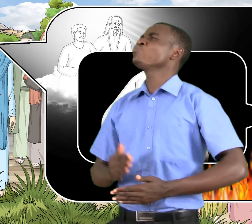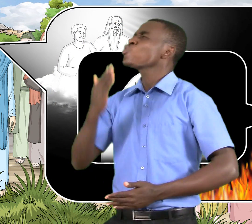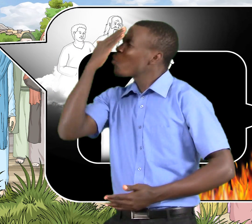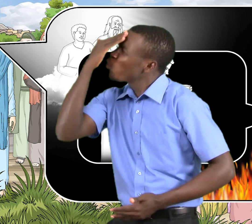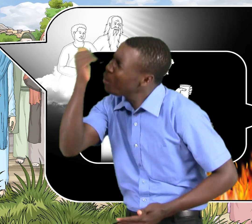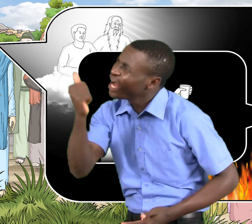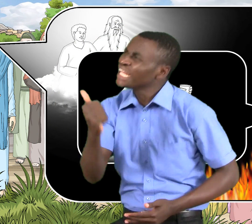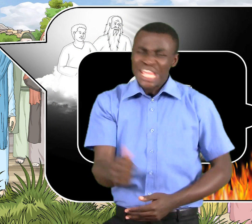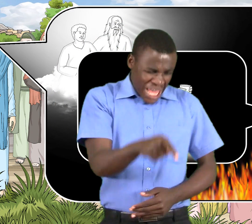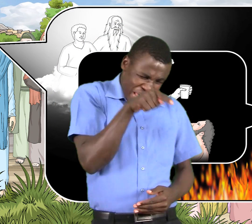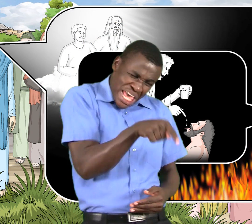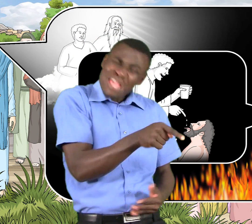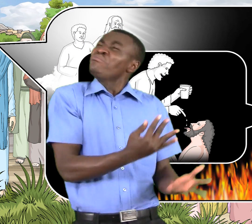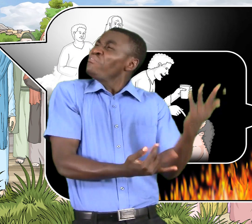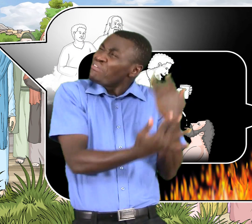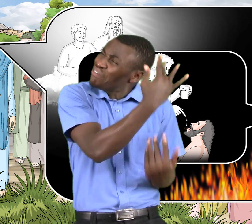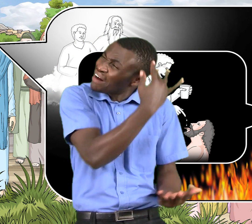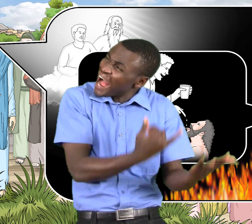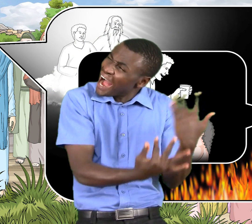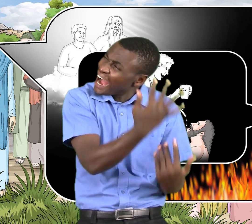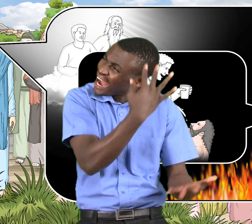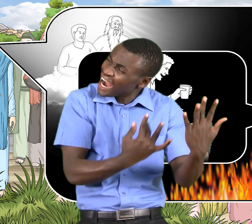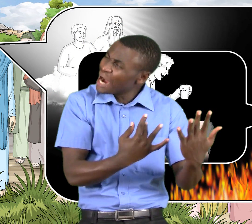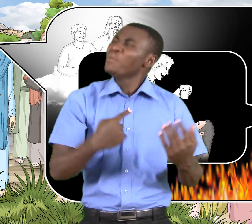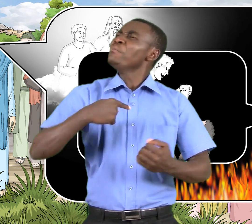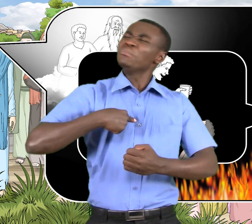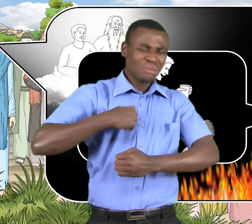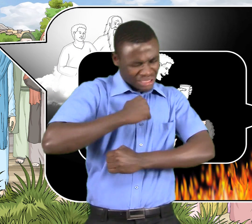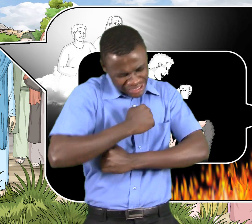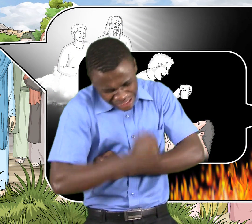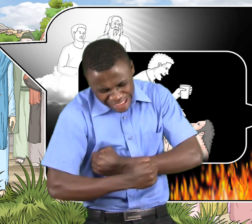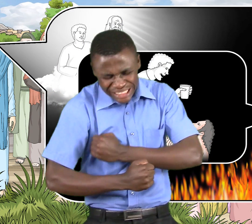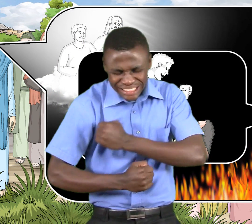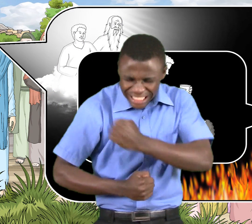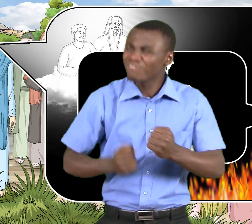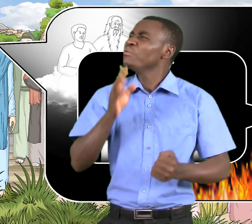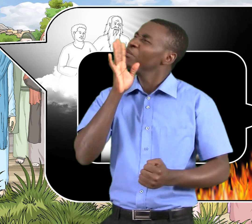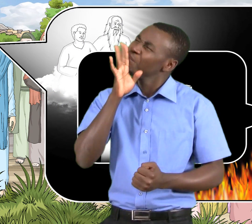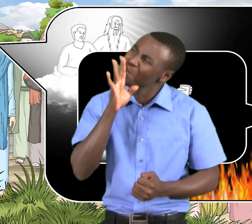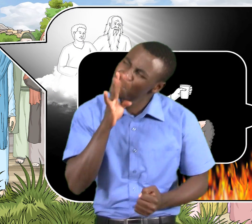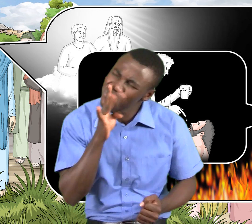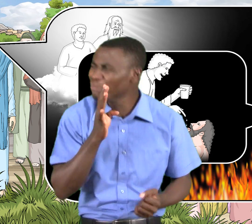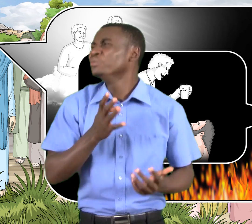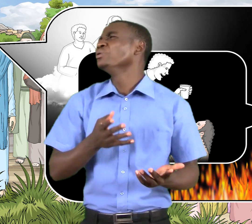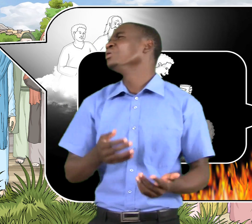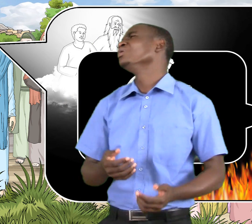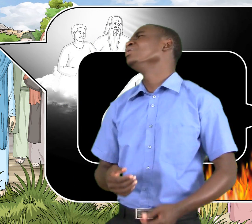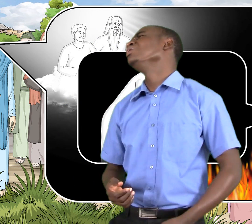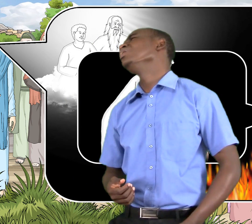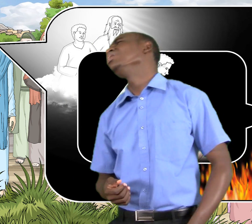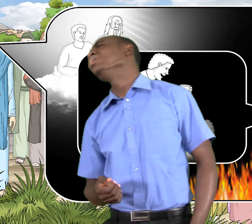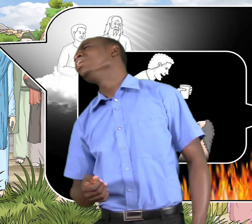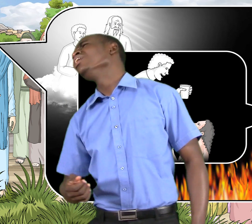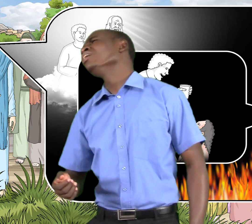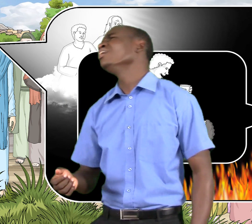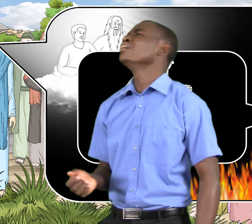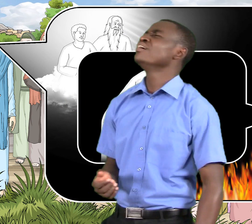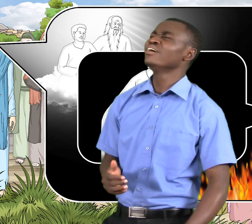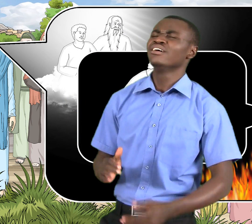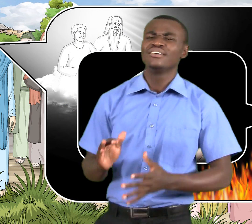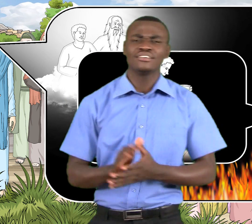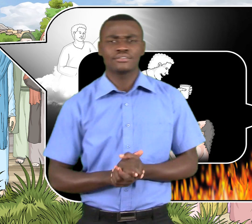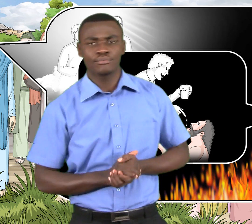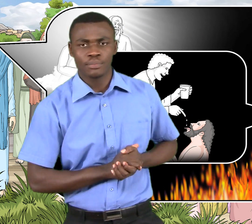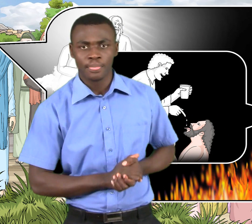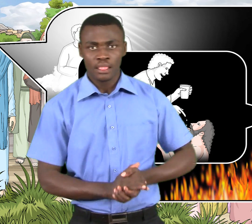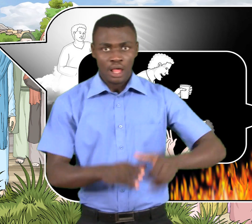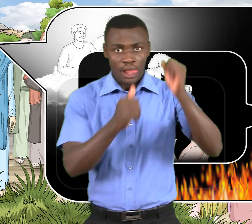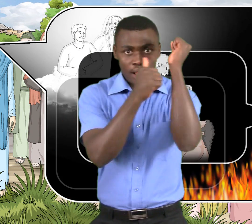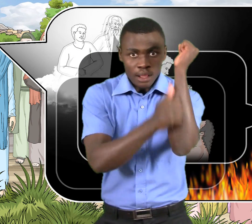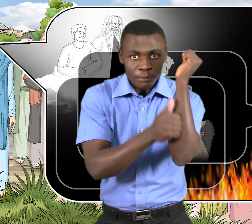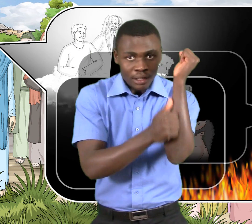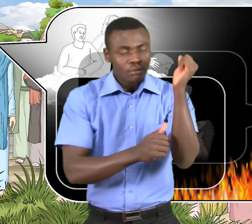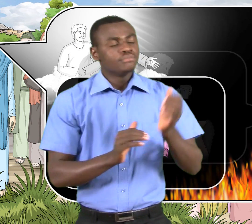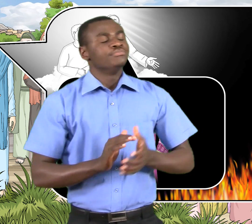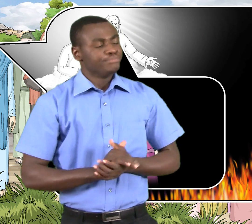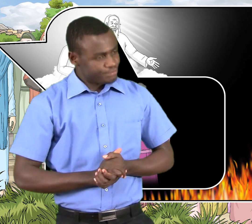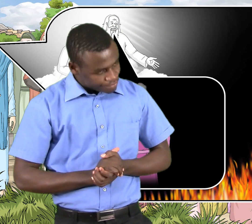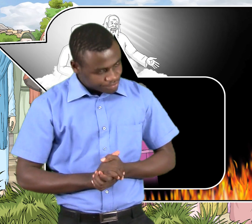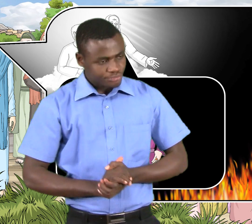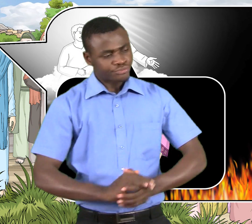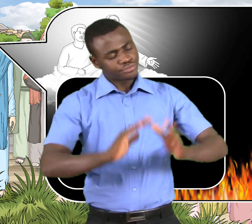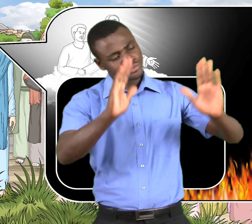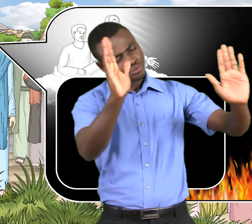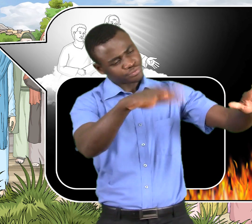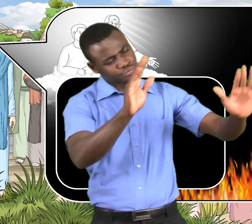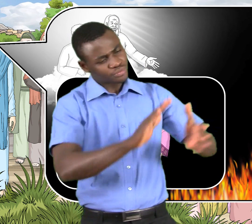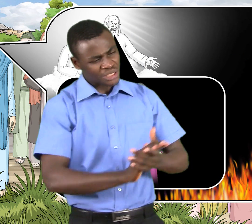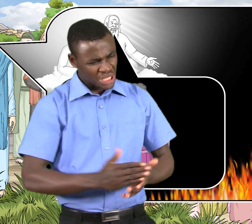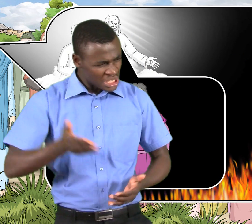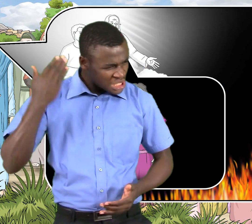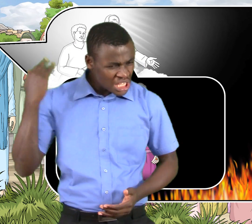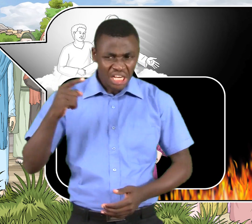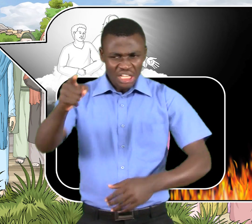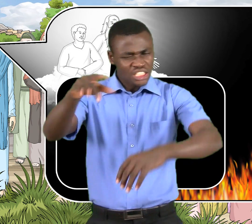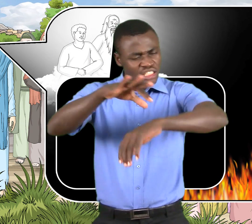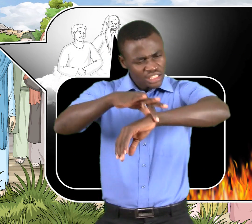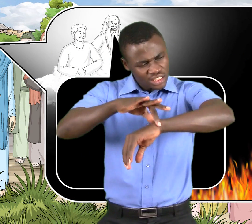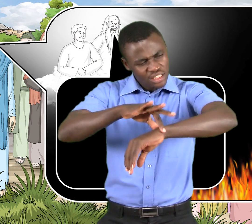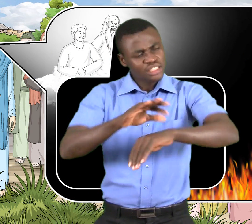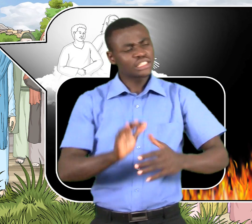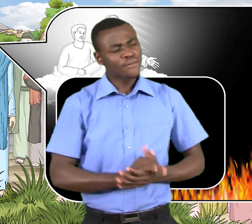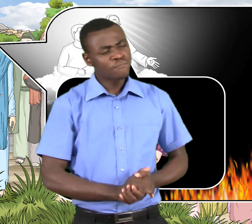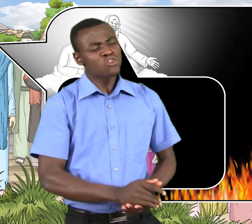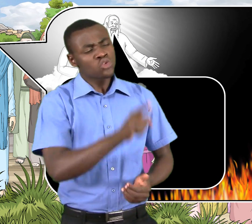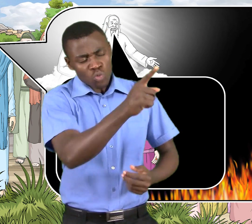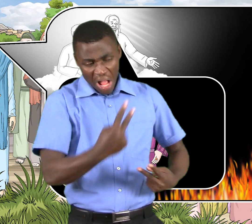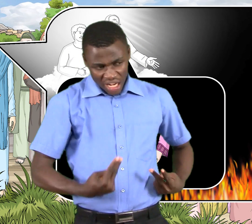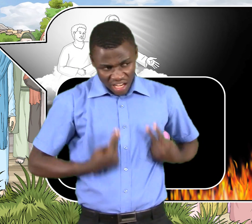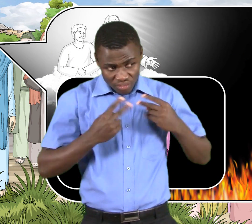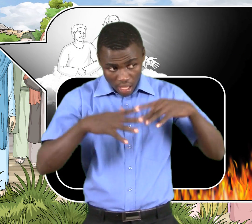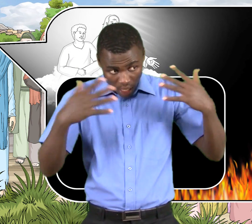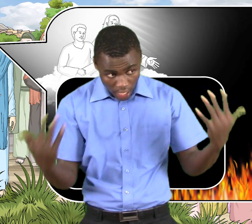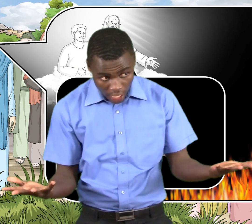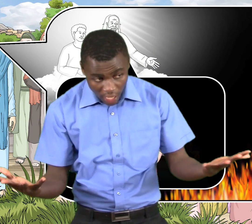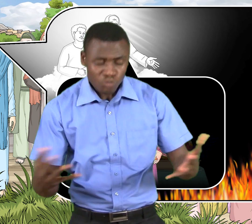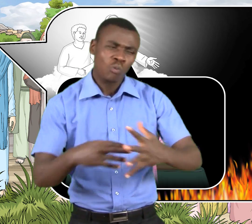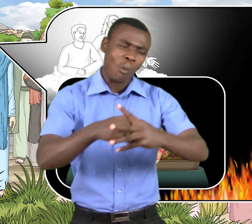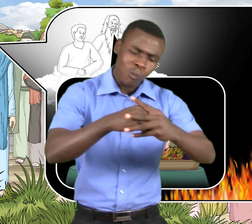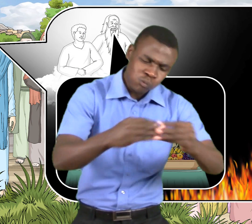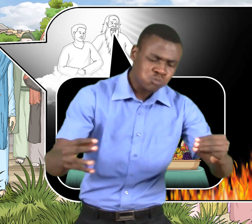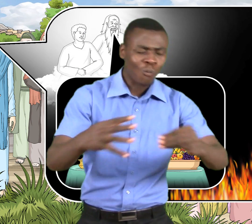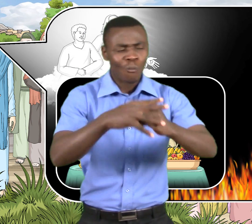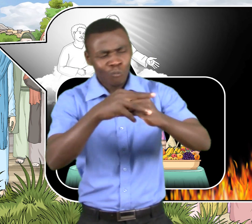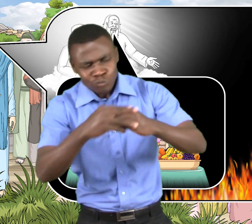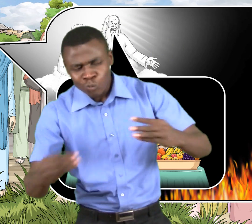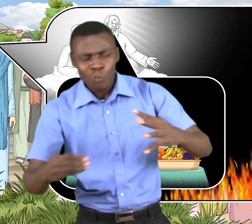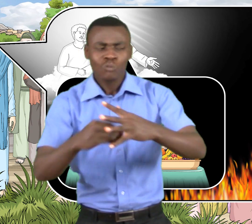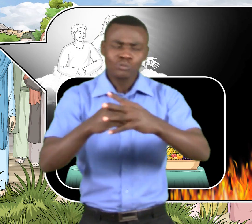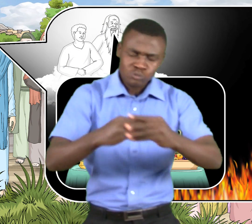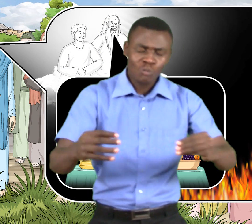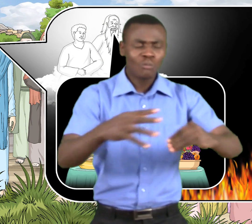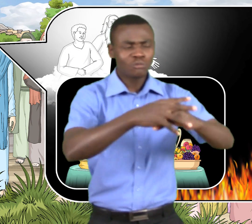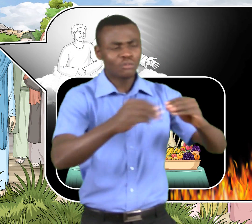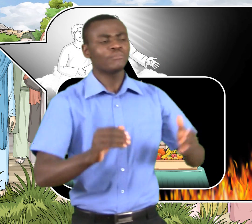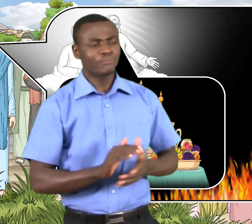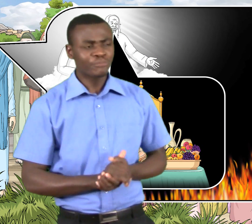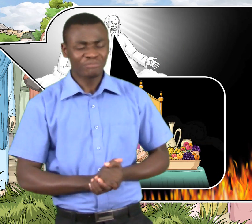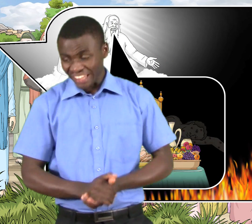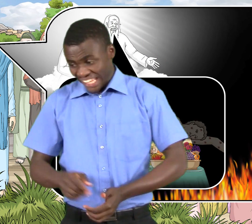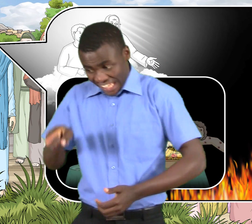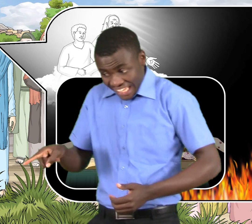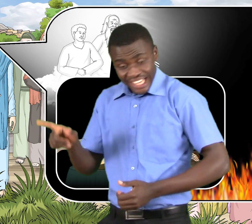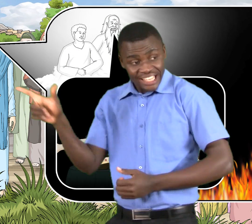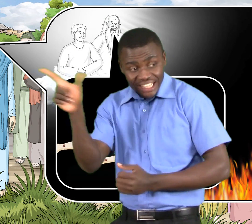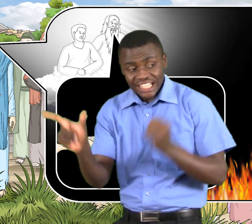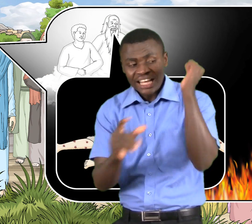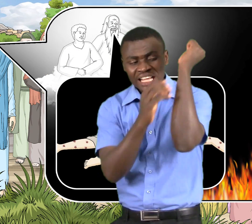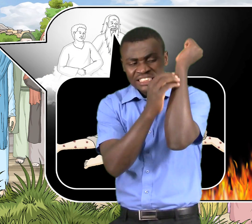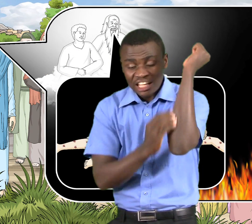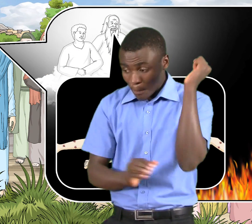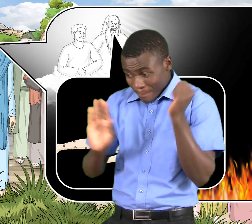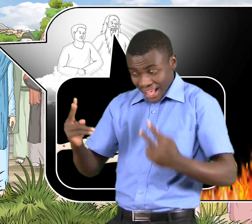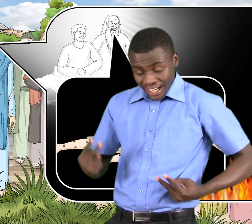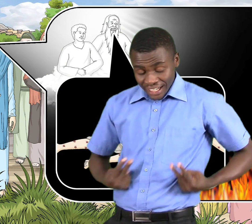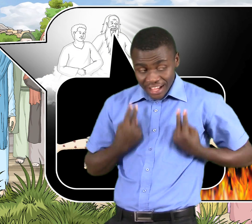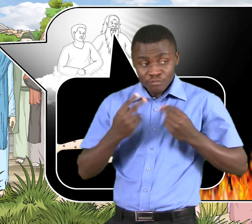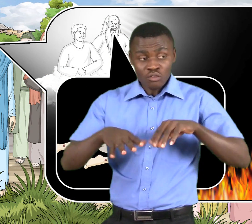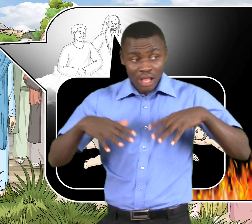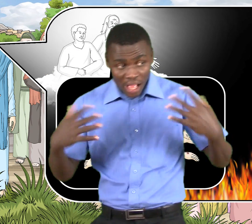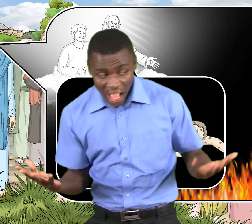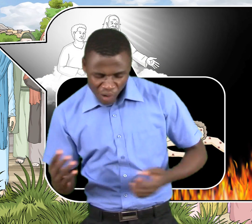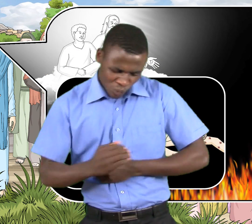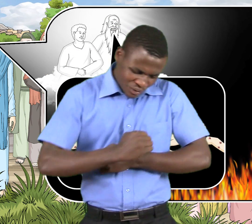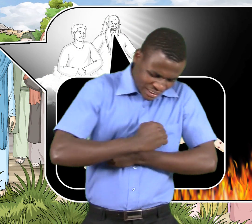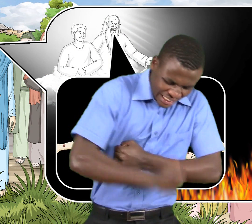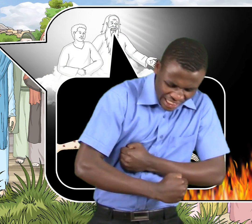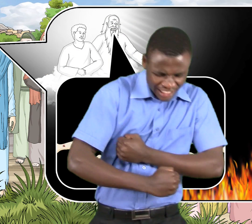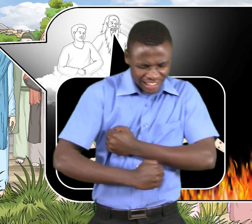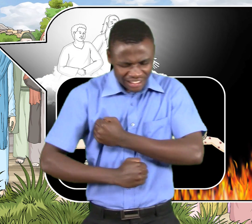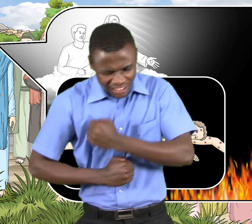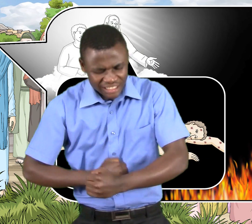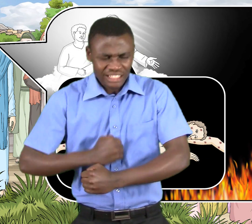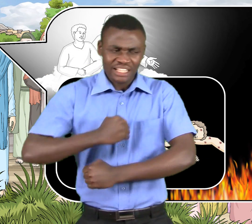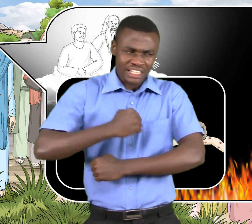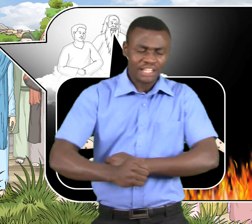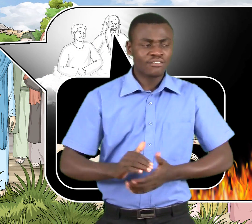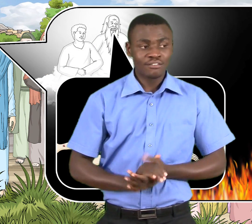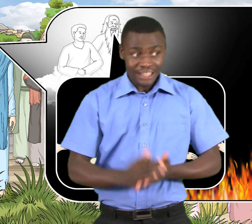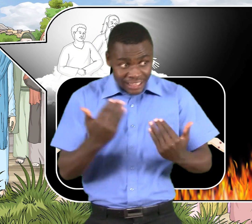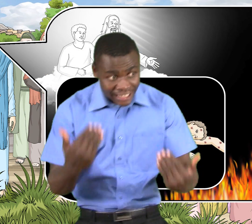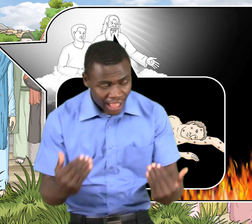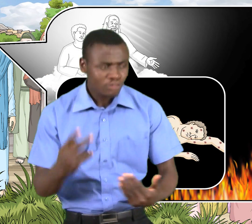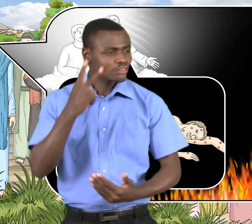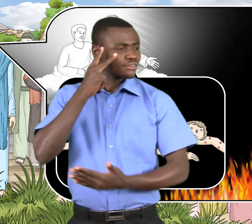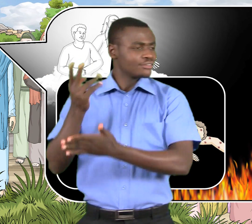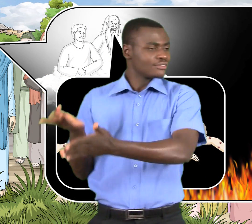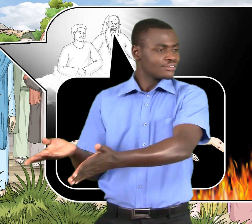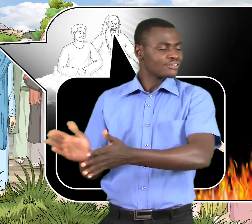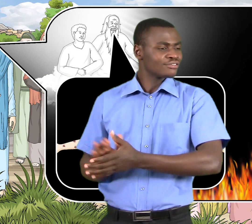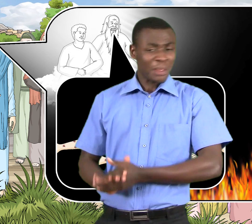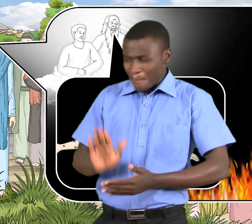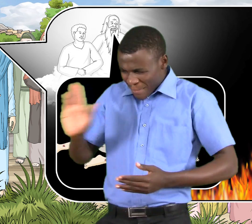But Abraham answered, ‘Child, remember that during your lifetime you received your good things, while Lazarus received bad things.